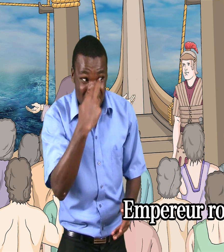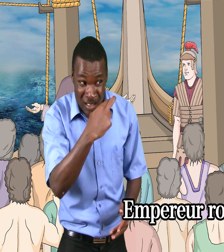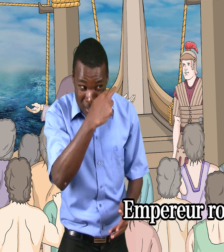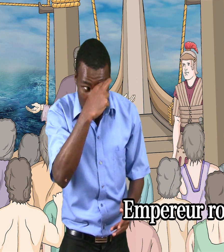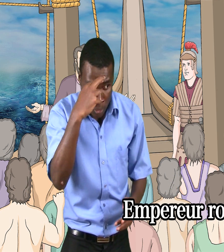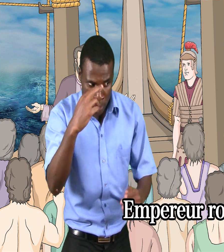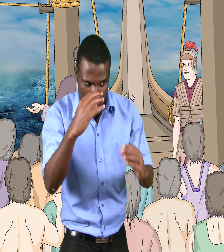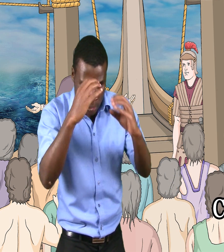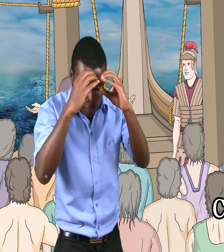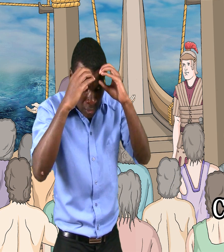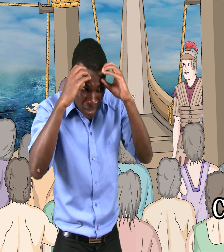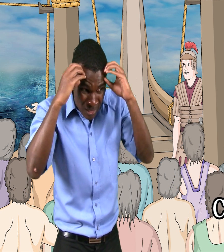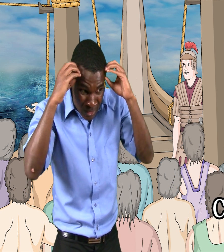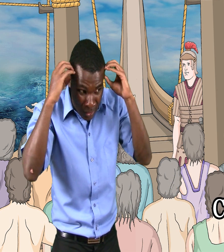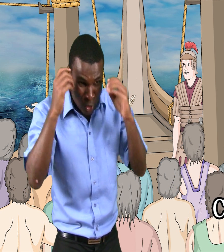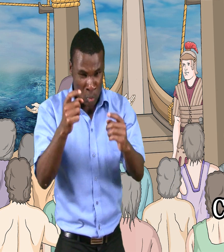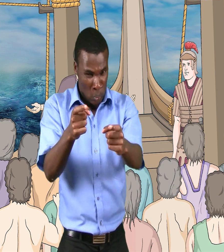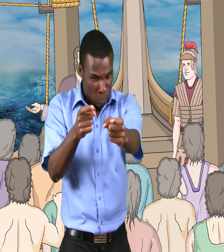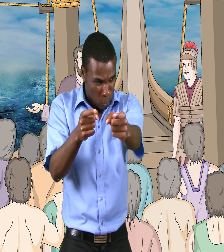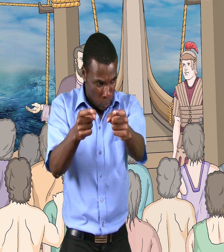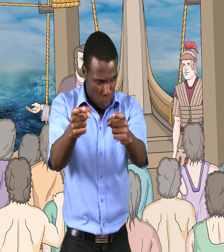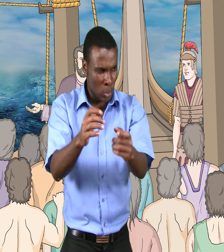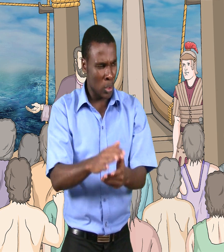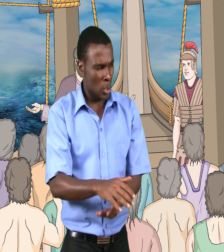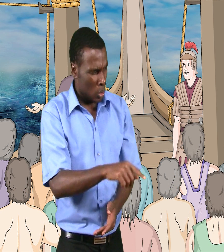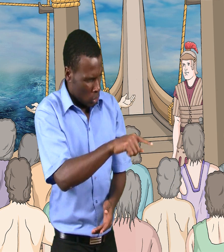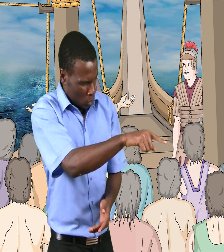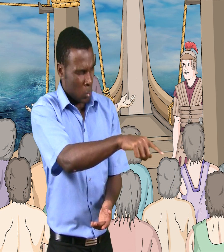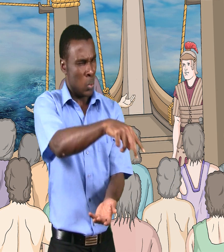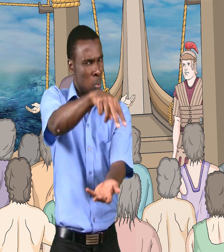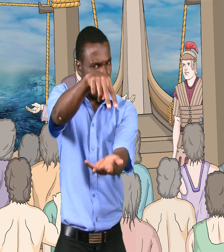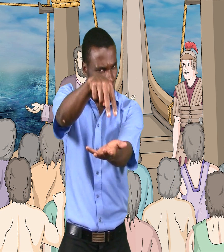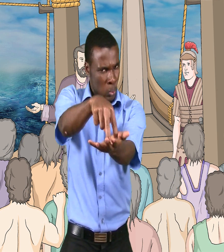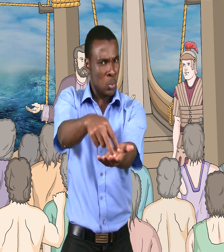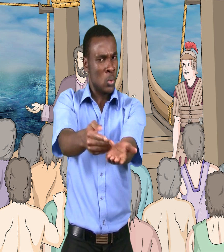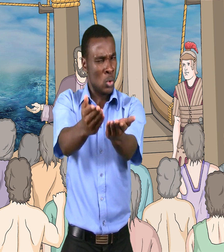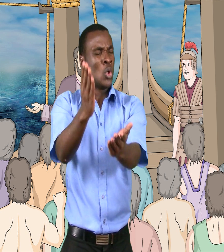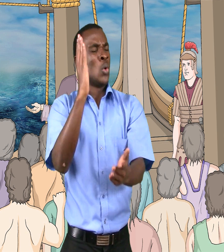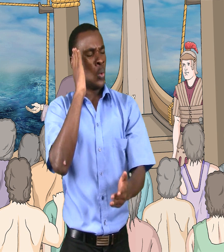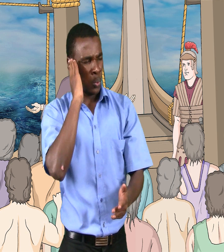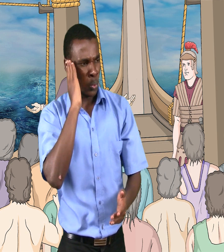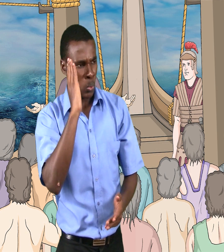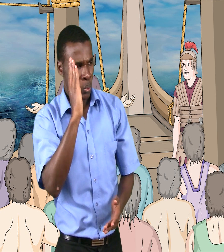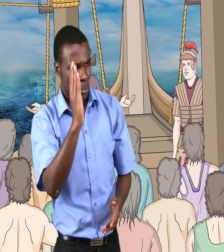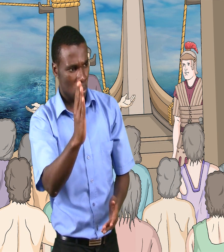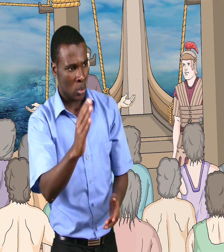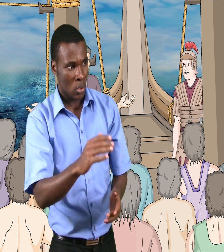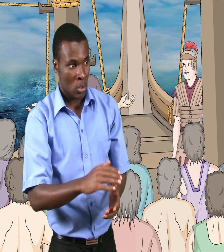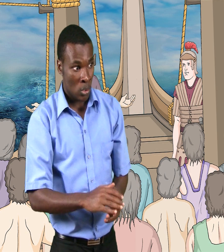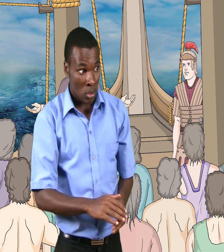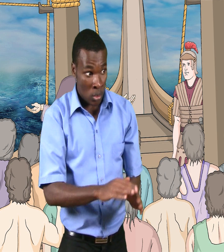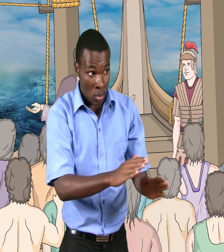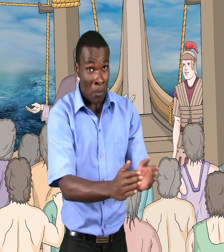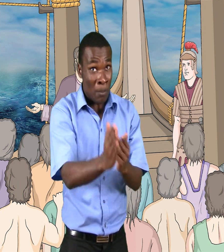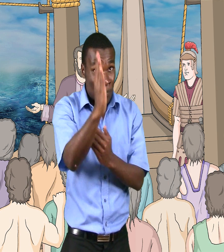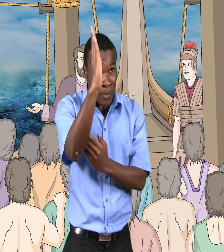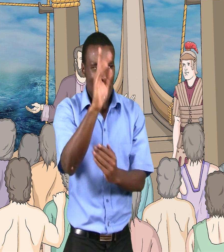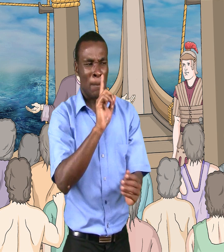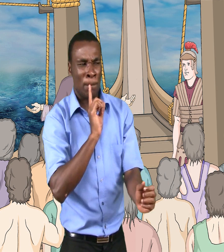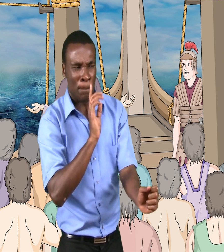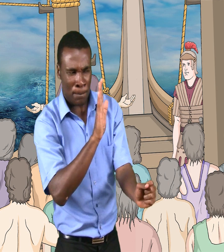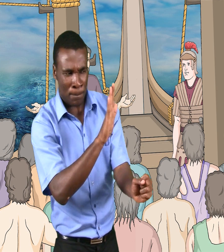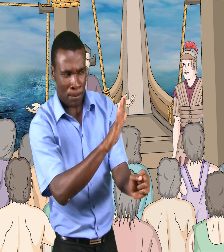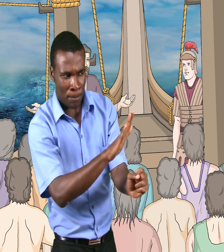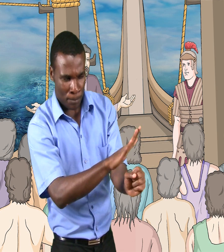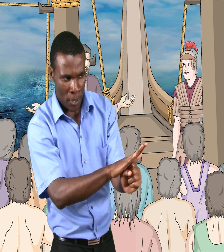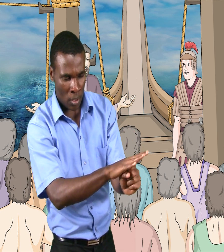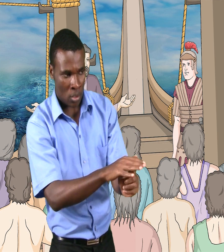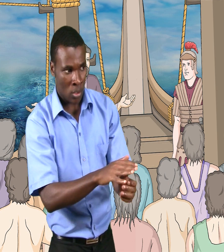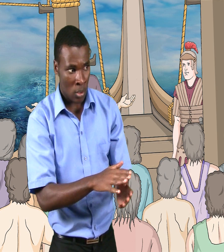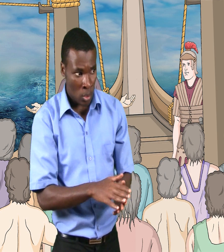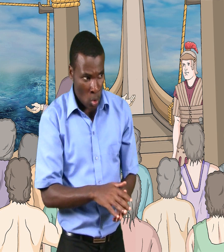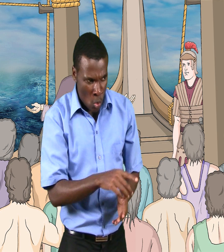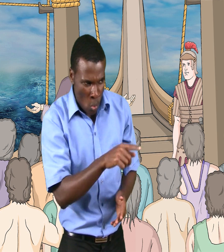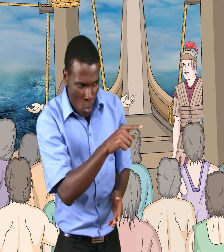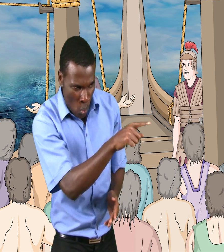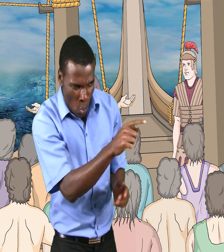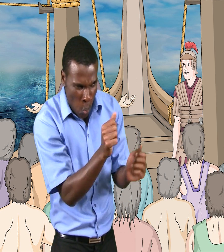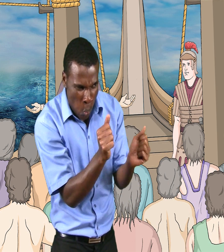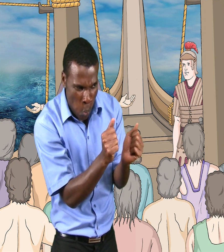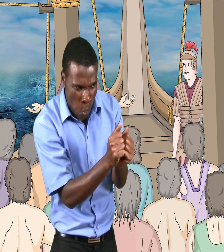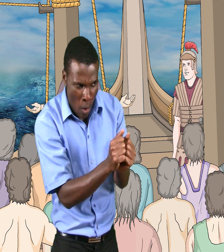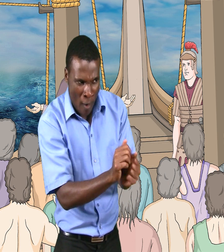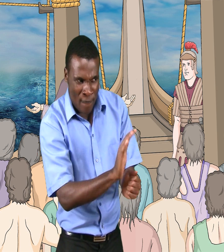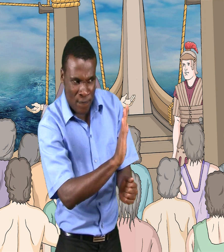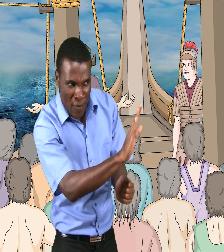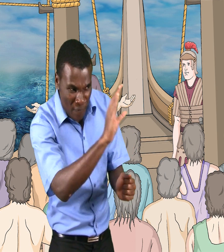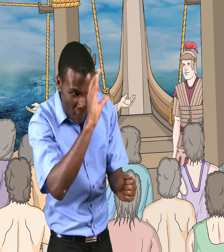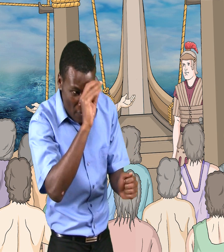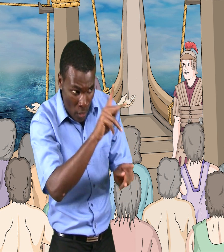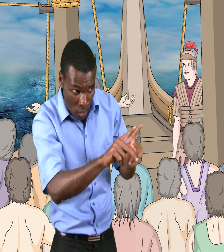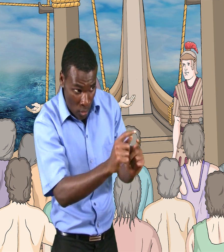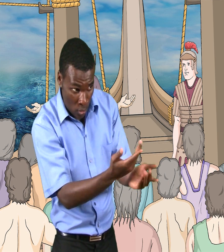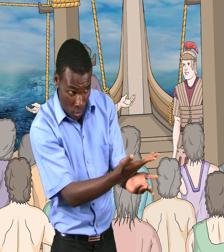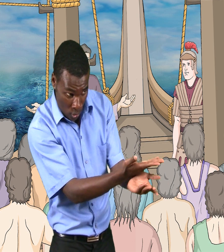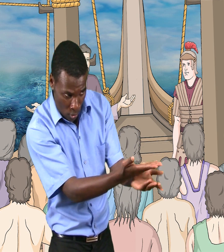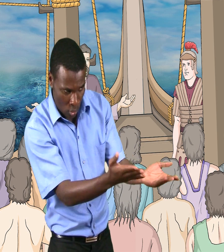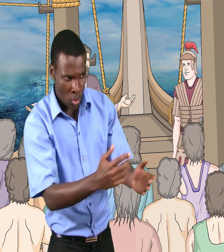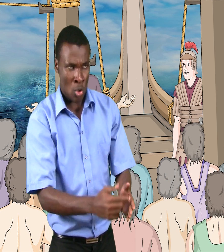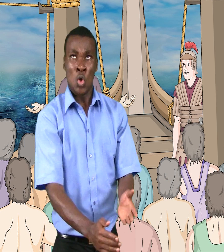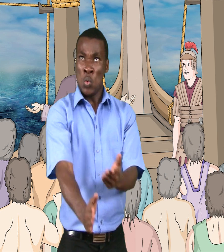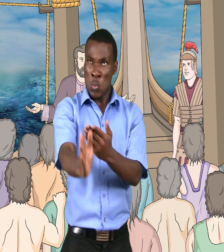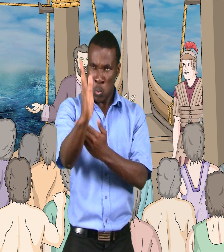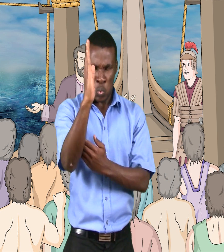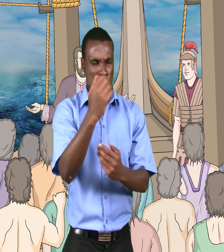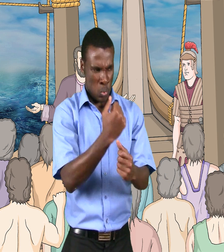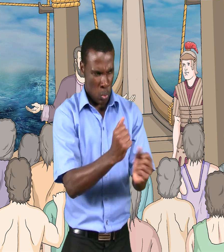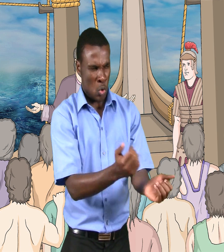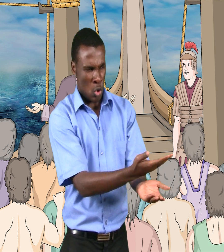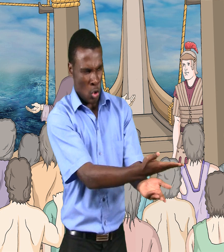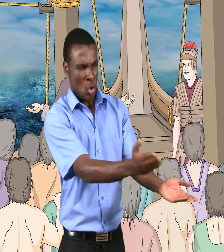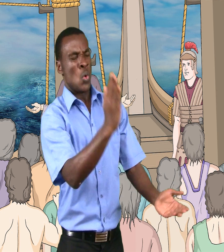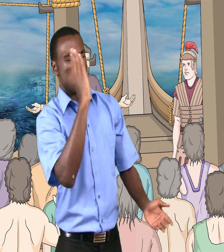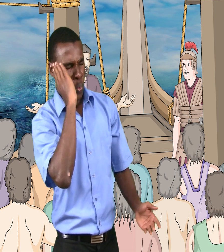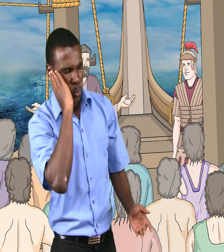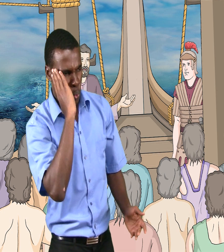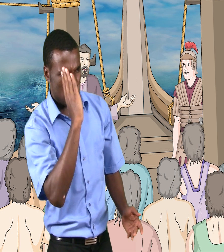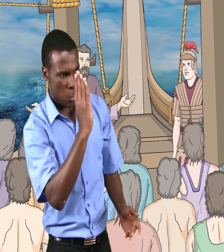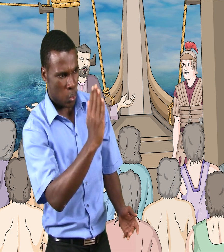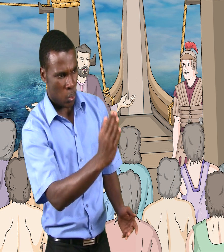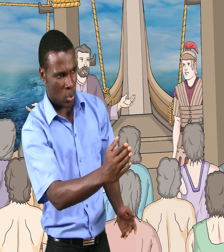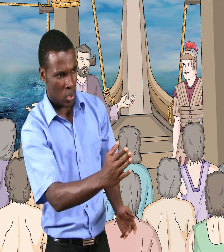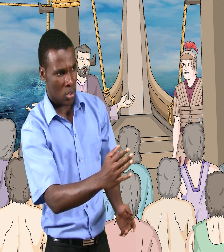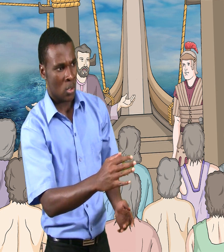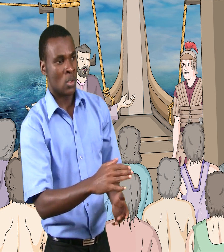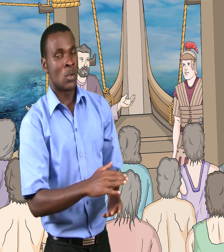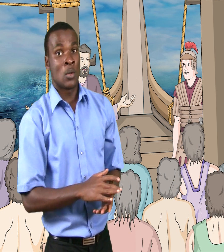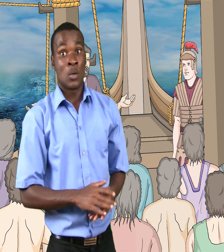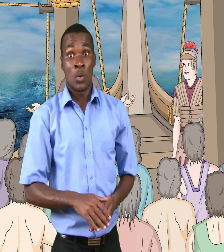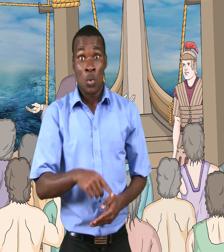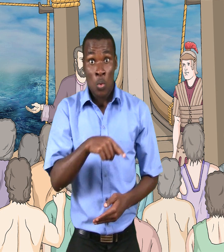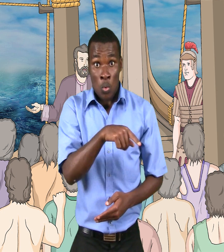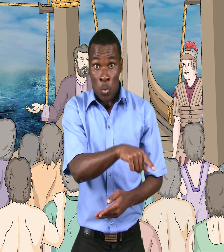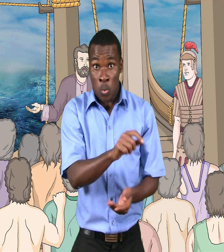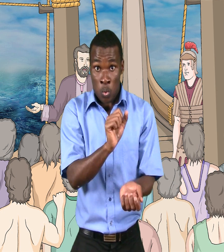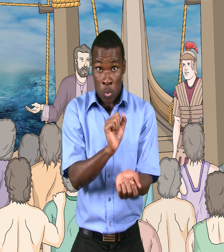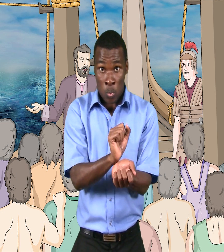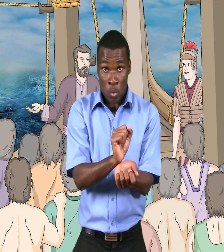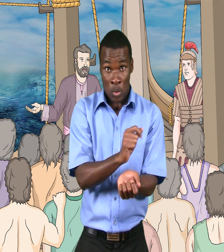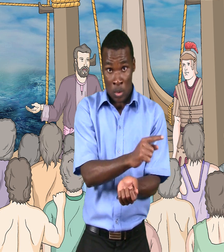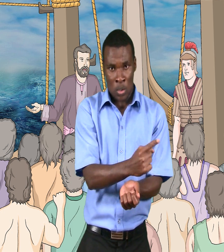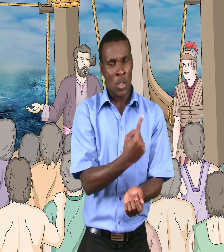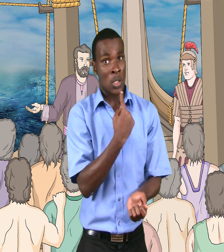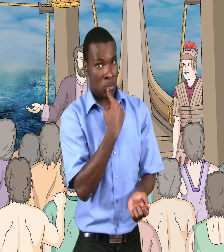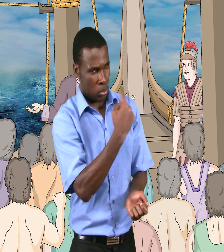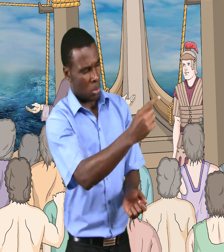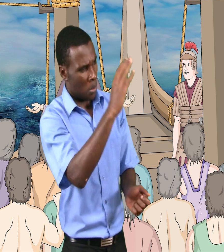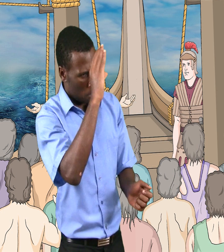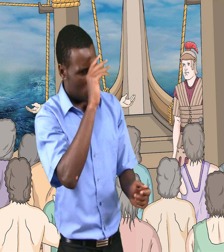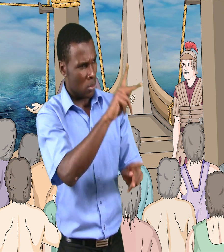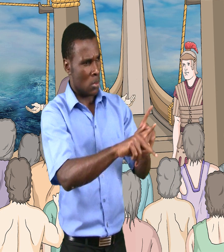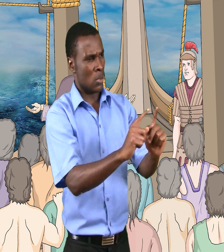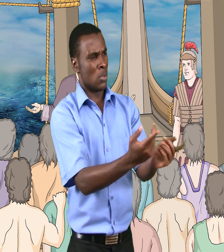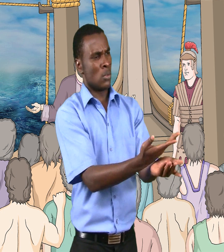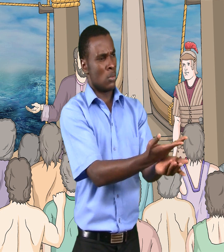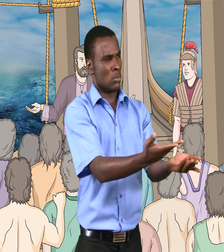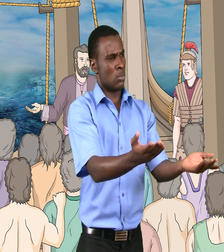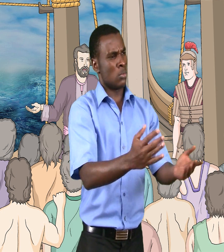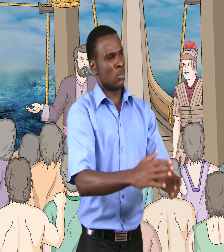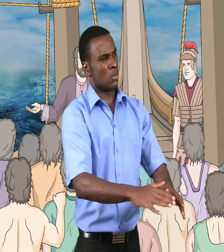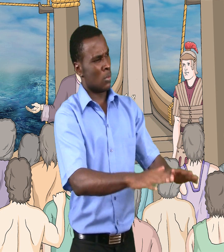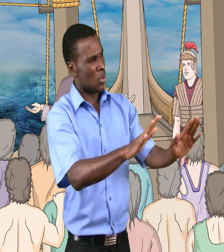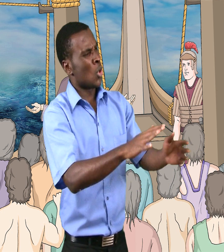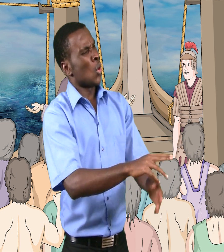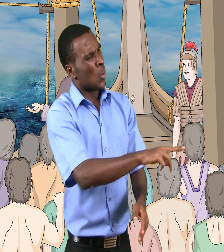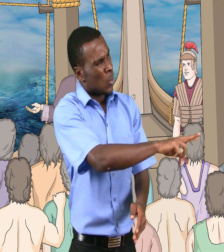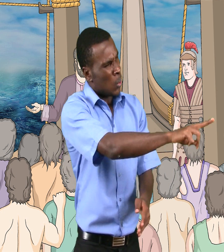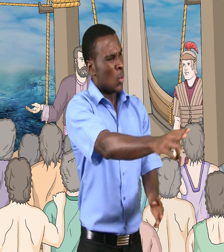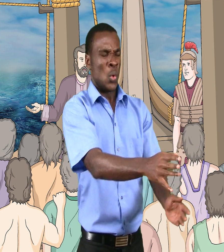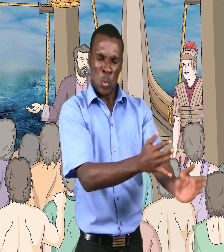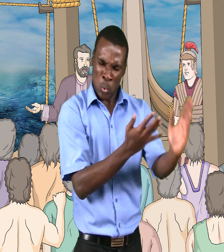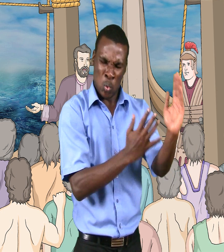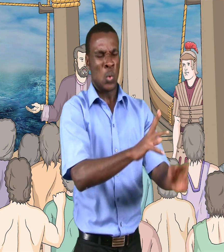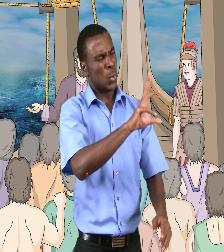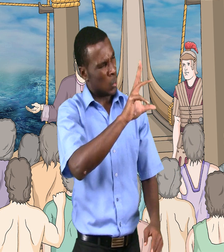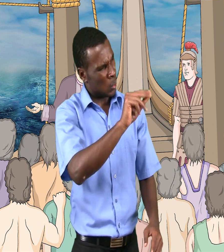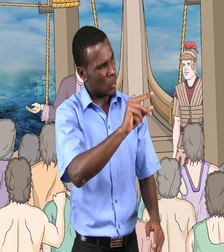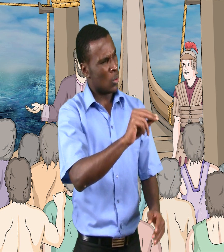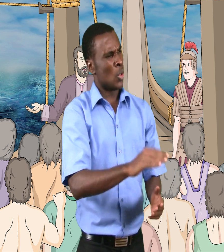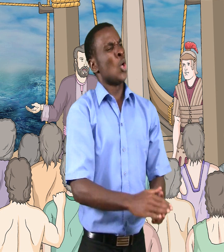And look, God has granted you the lives of all who sail with you.’